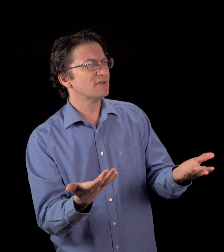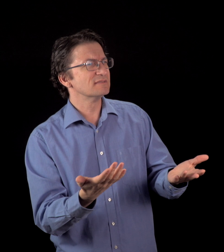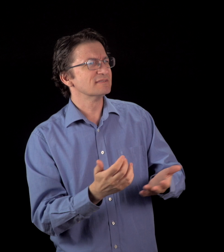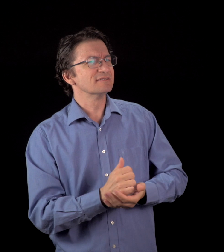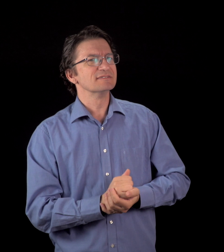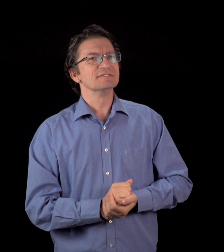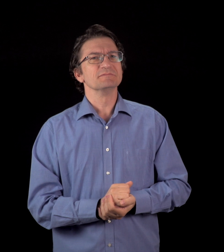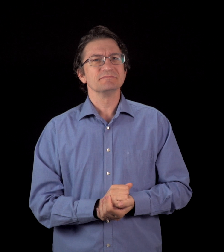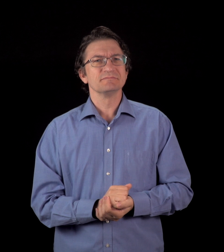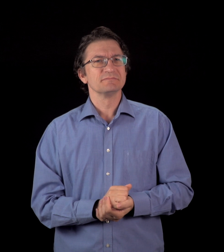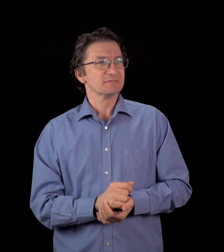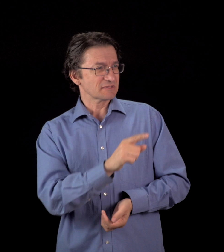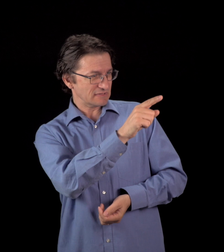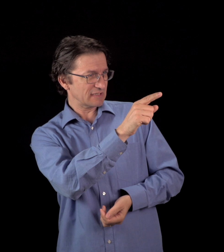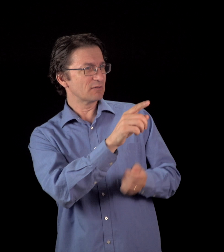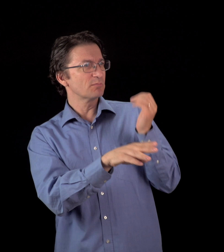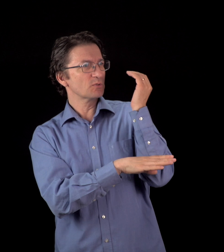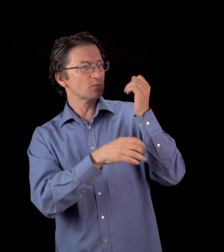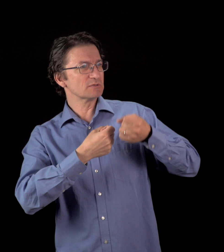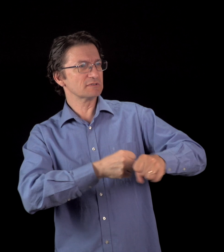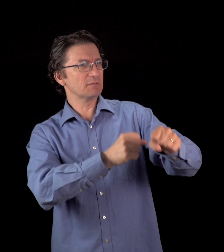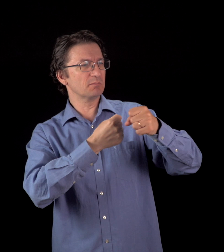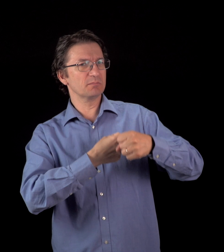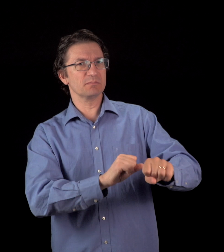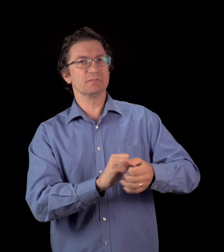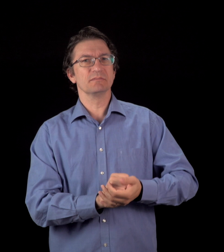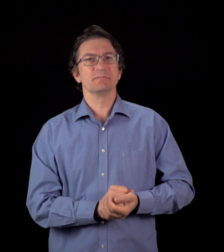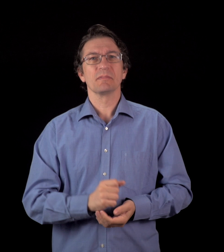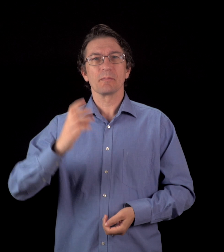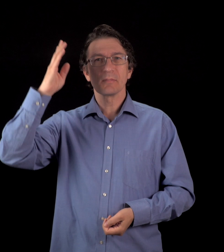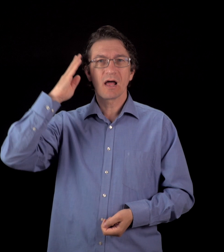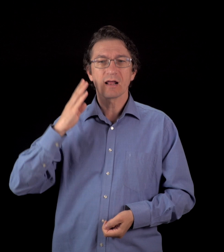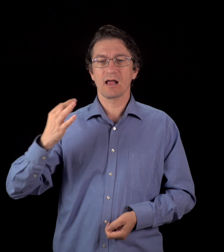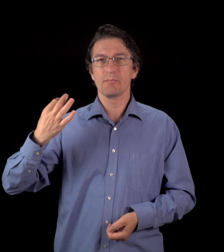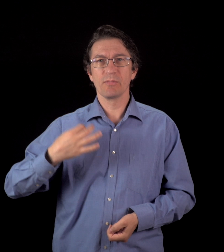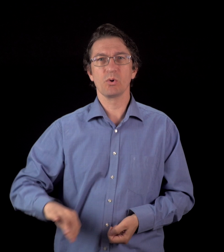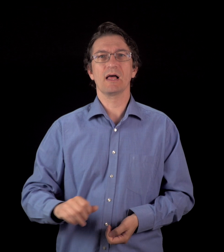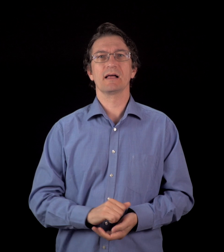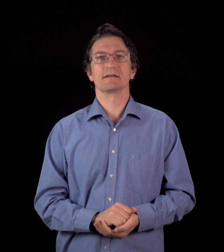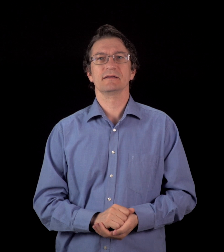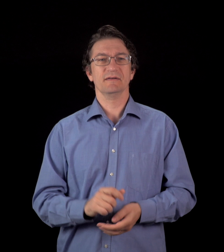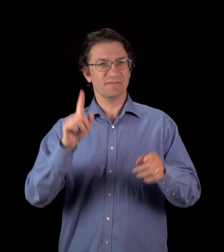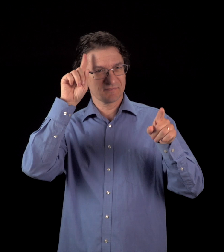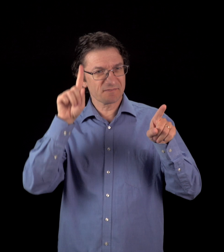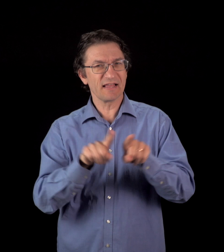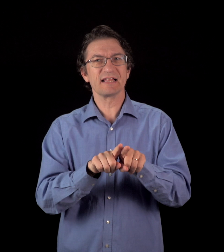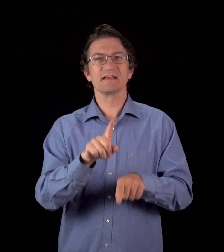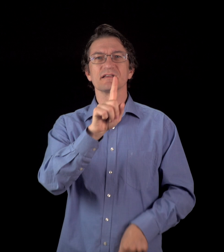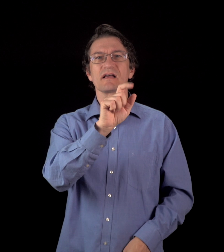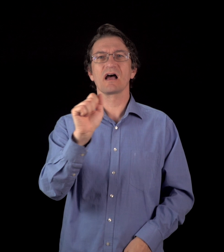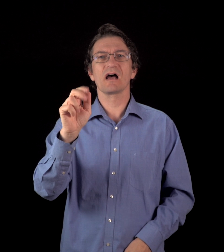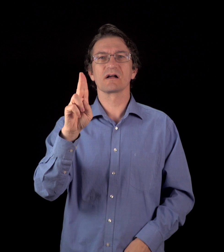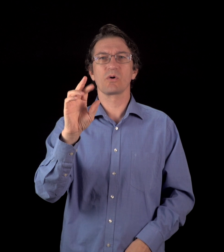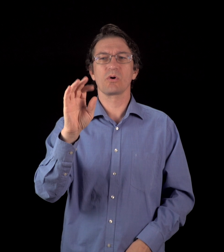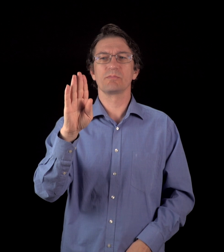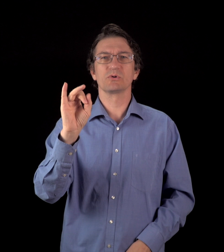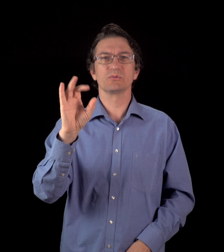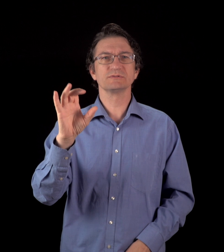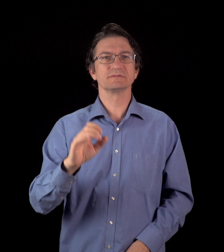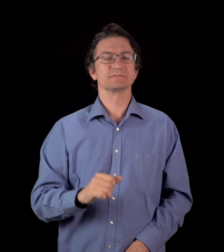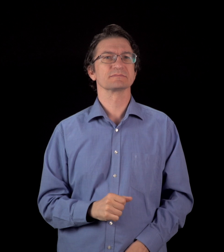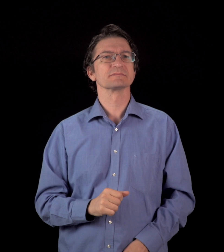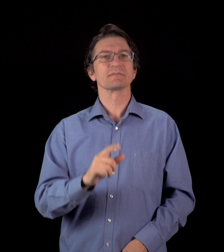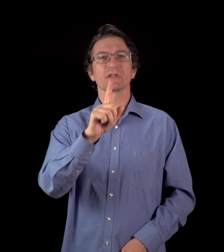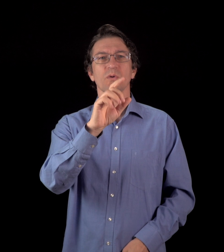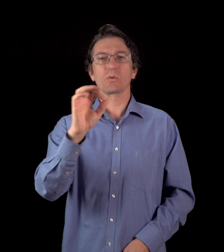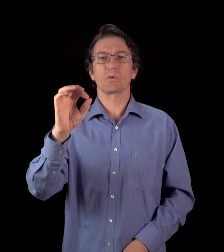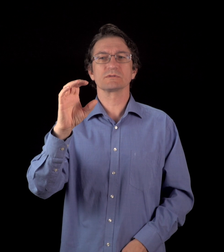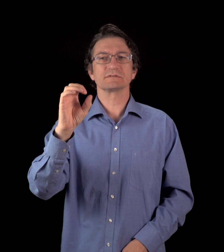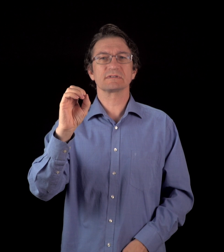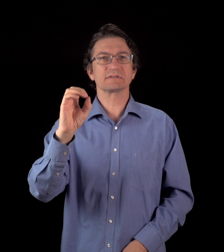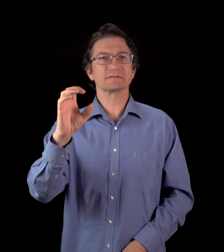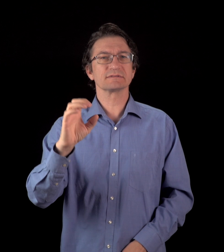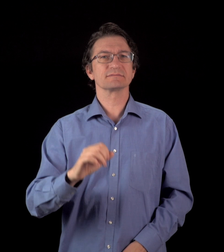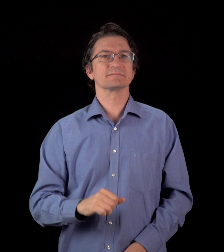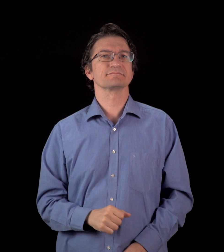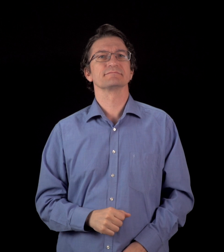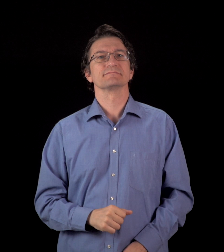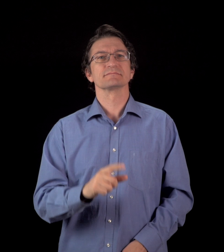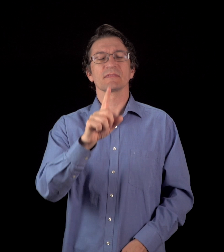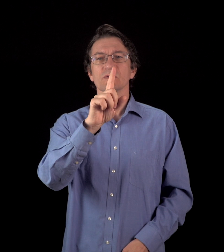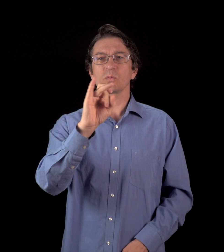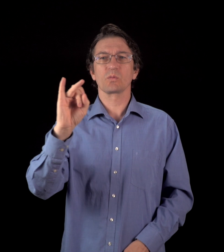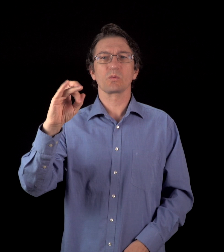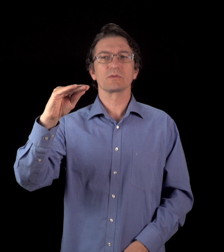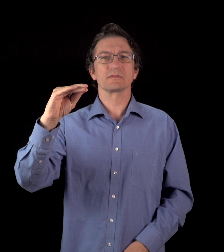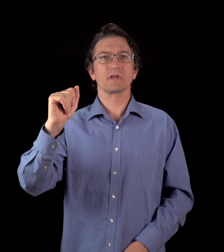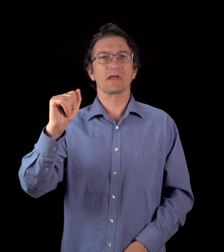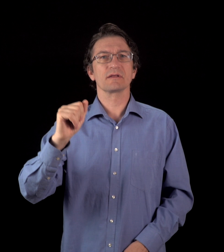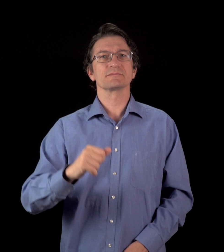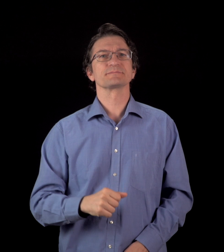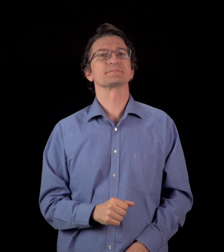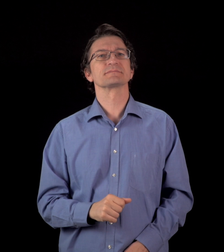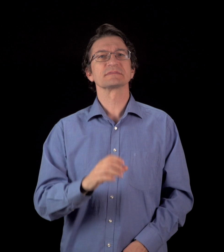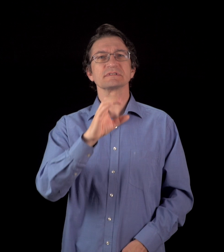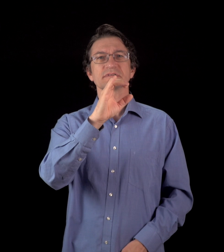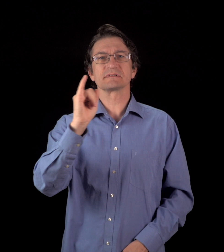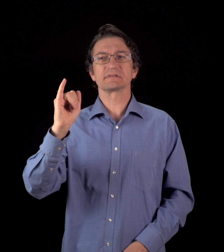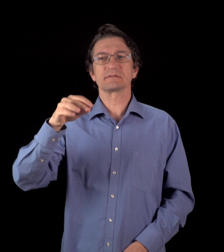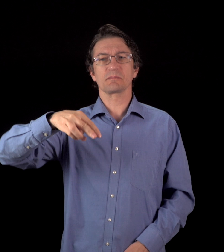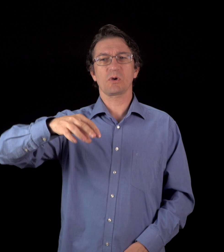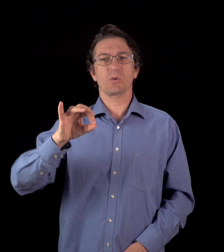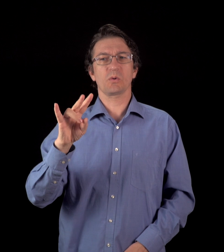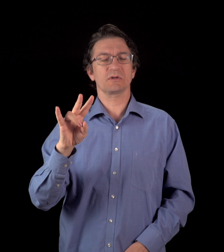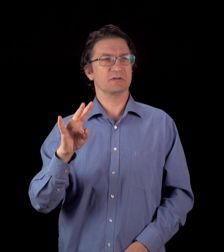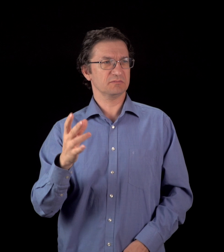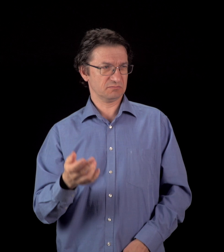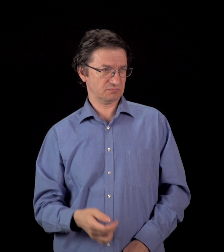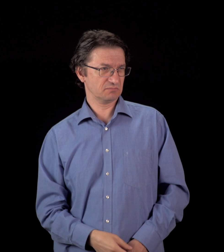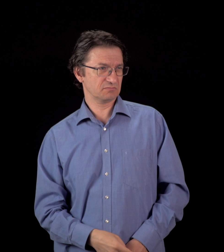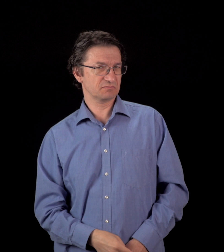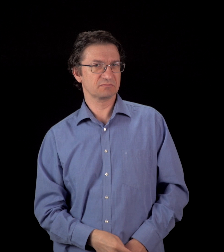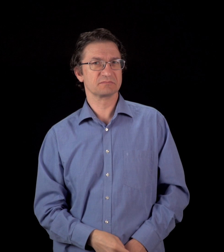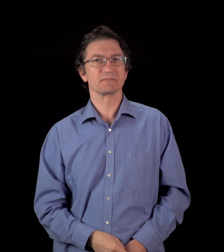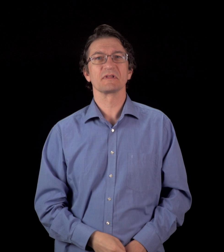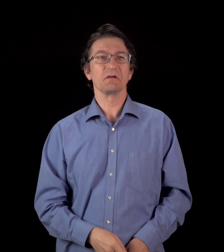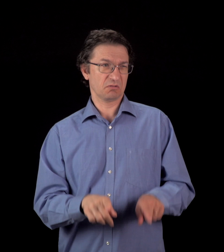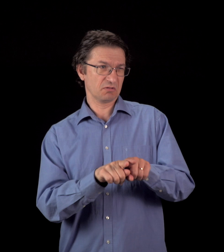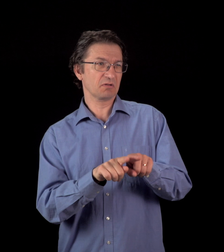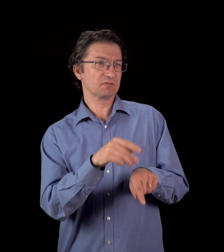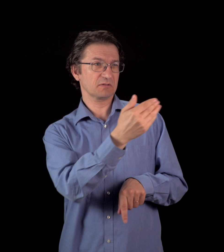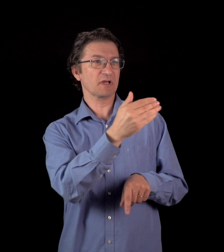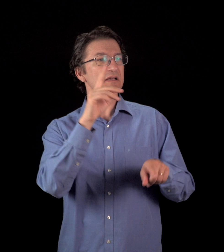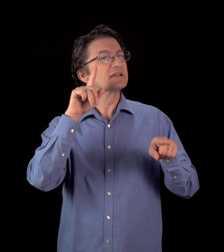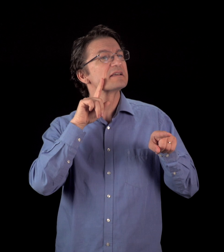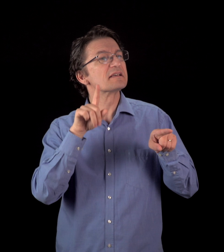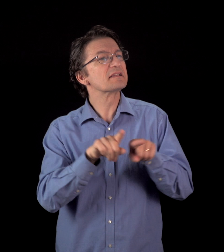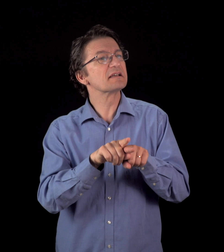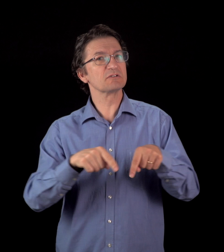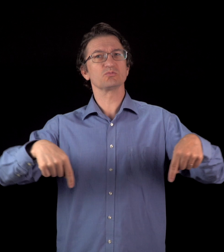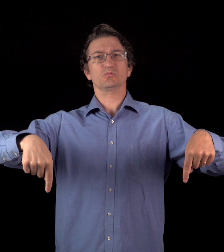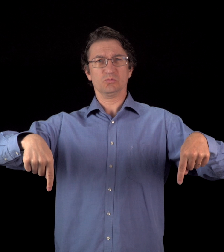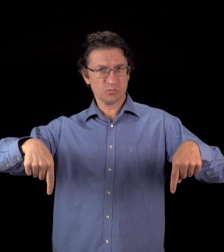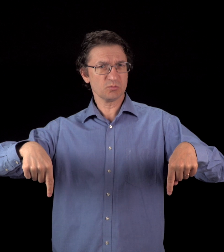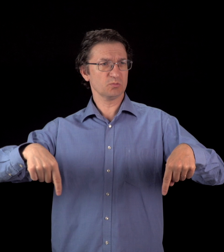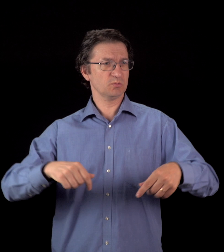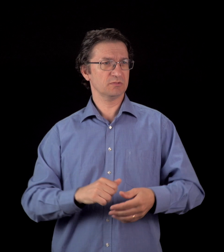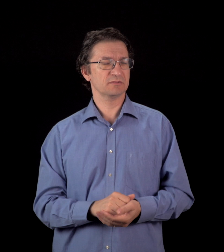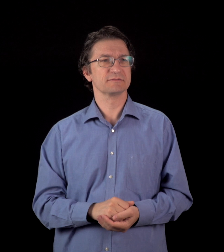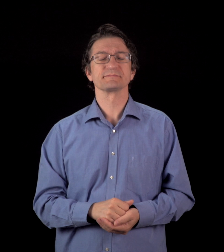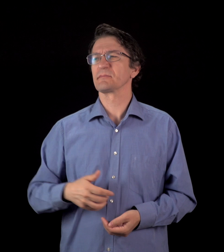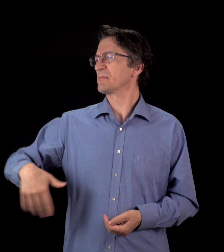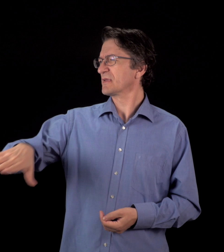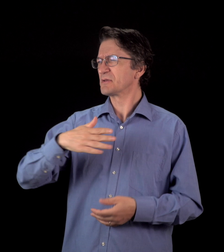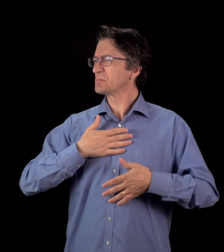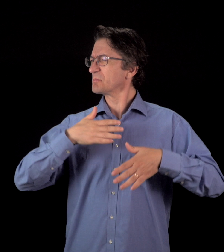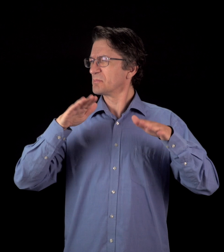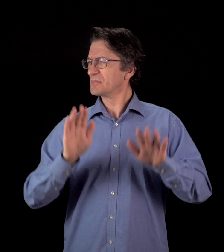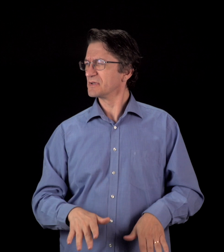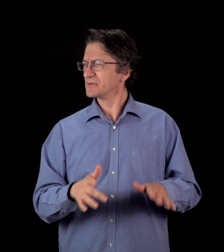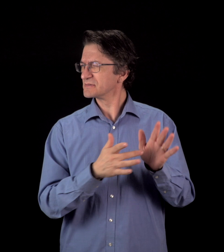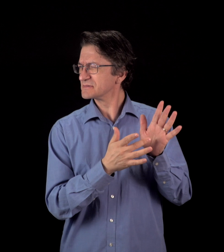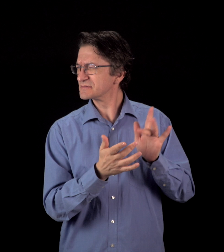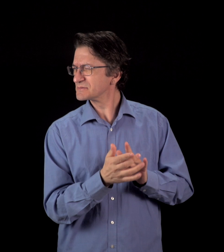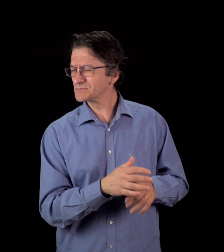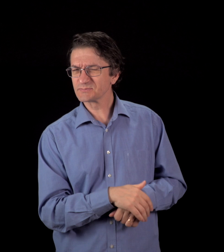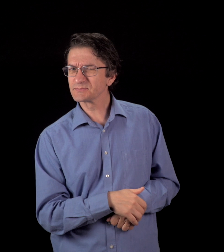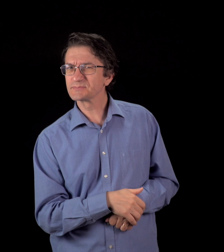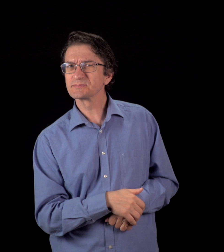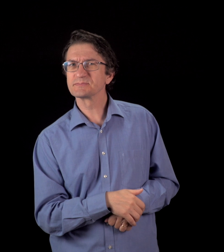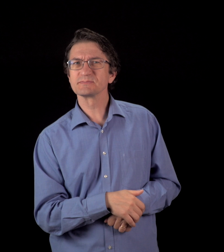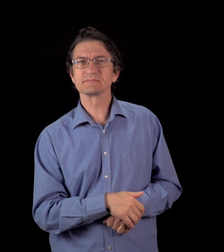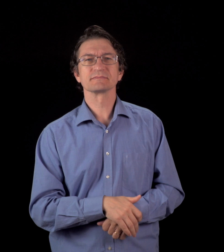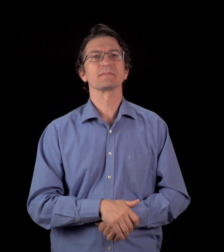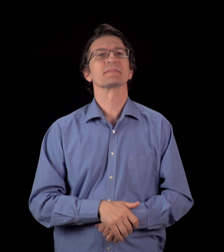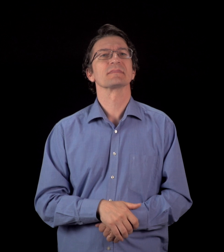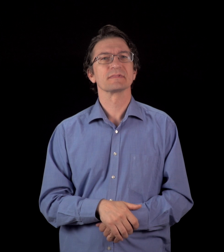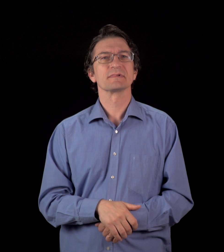Isn’t this the carpenter, the son of Mary and the brother of James, Joses, Judas, and Simon? Aren’t His sisters here with us as well?”